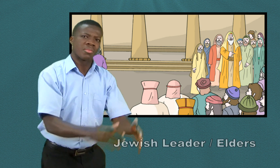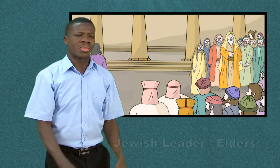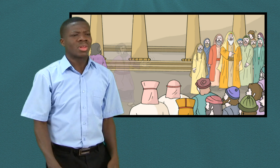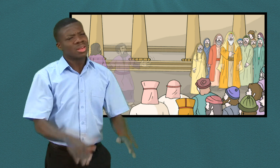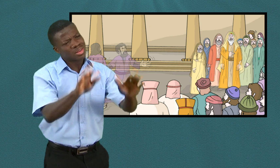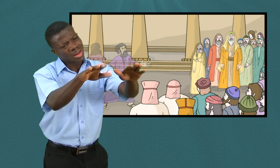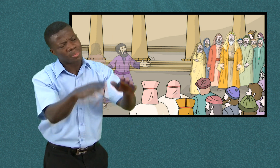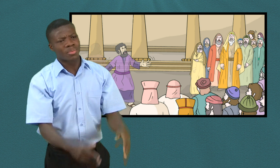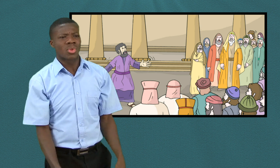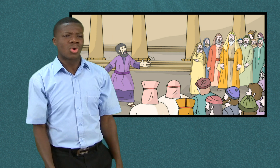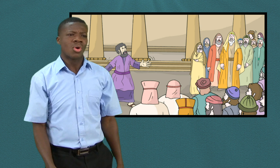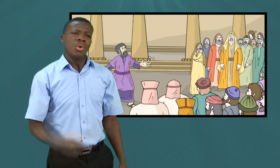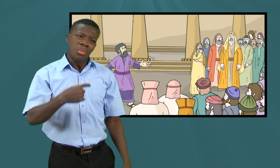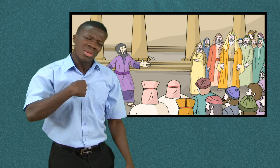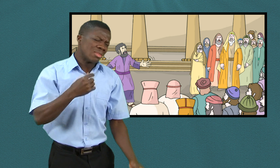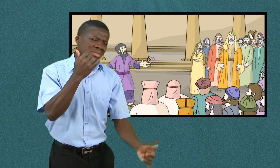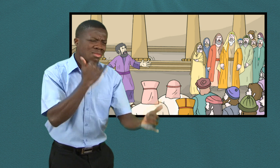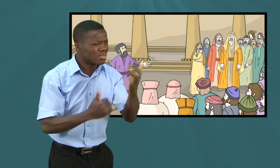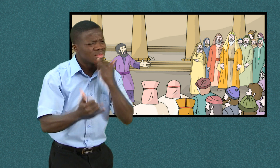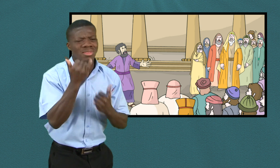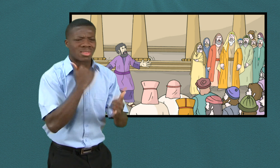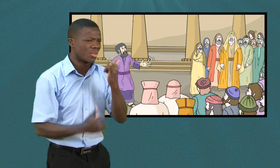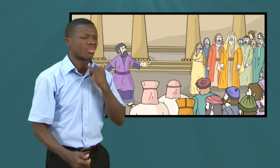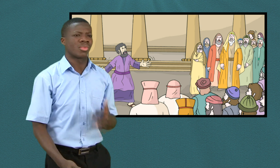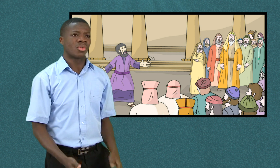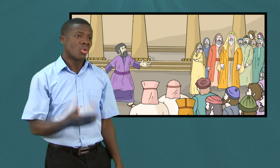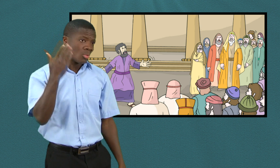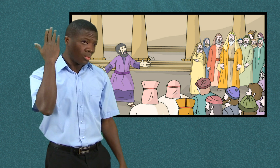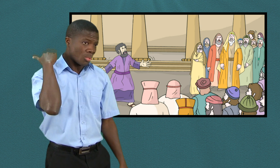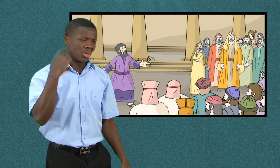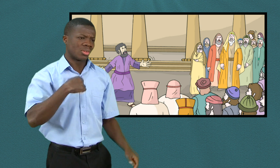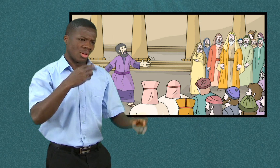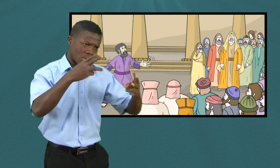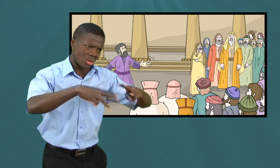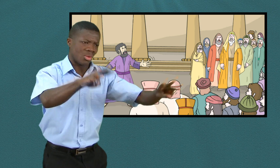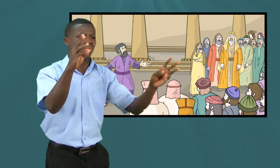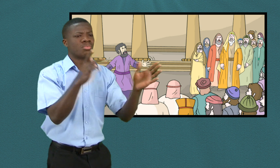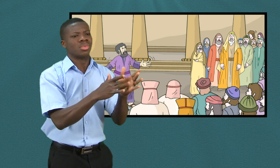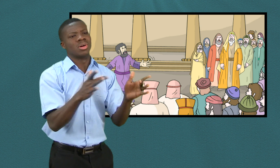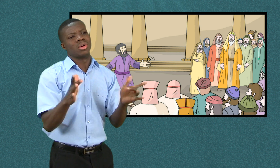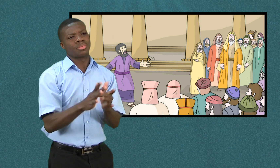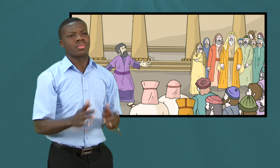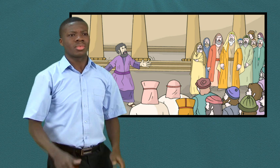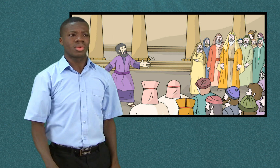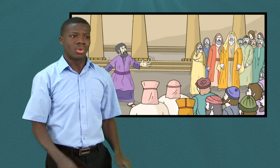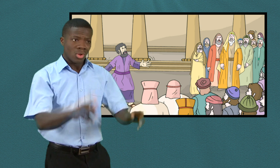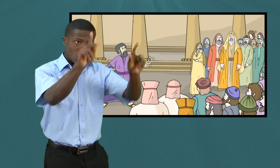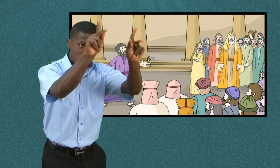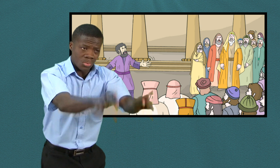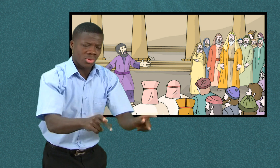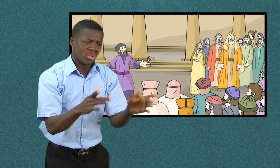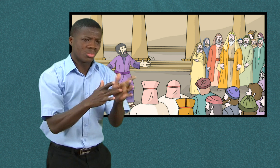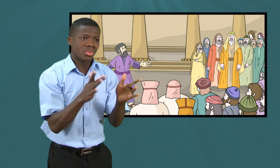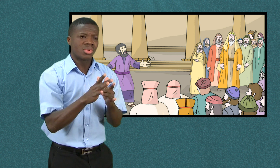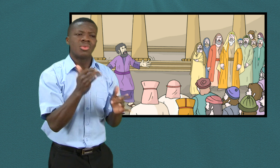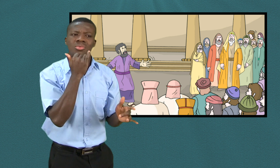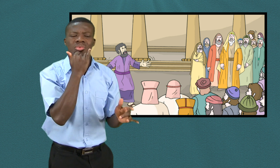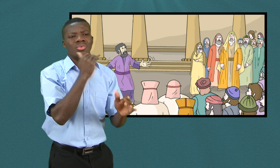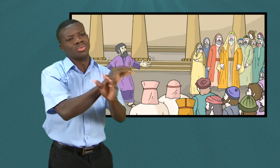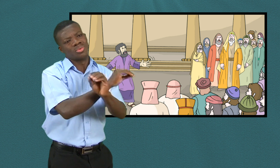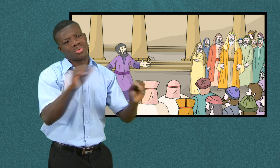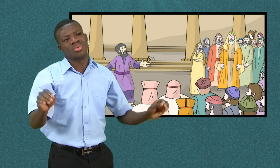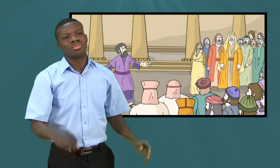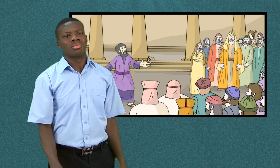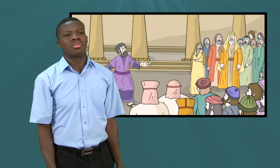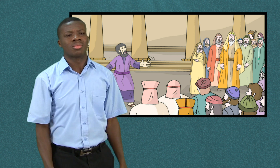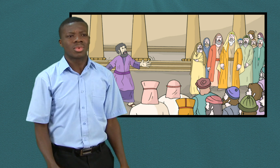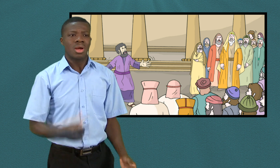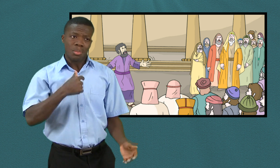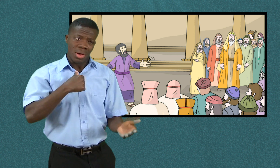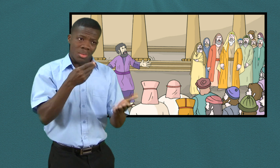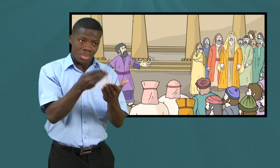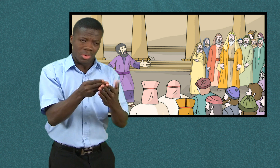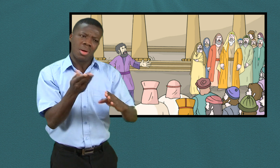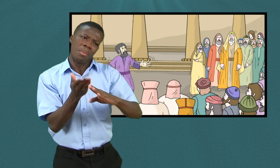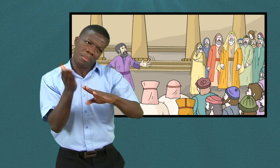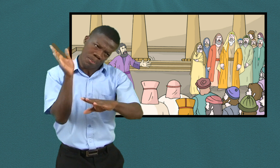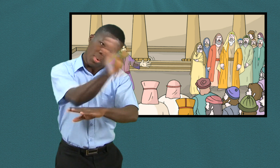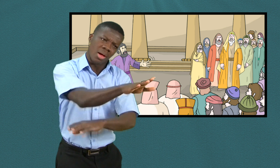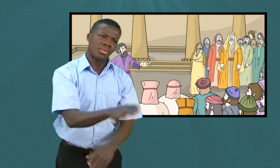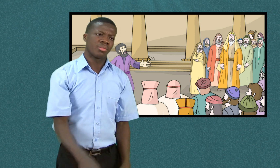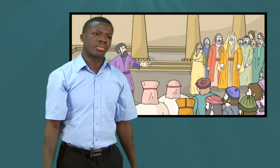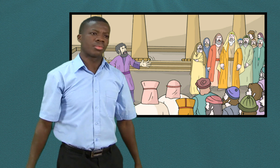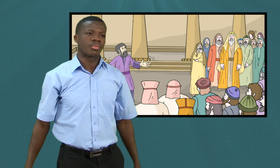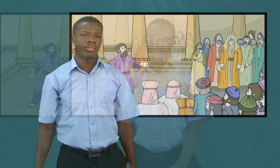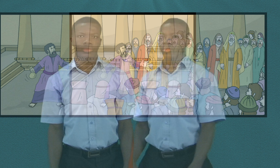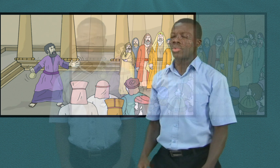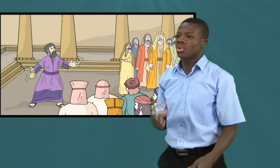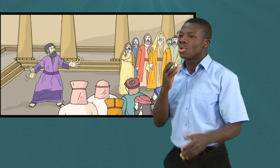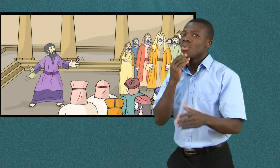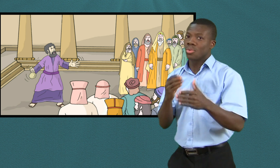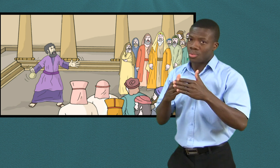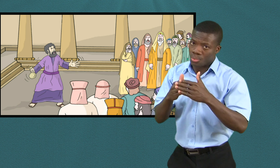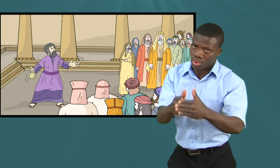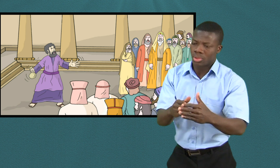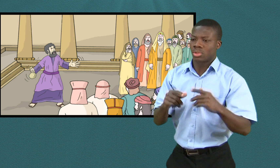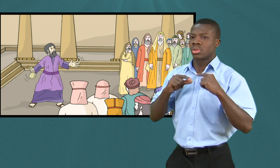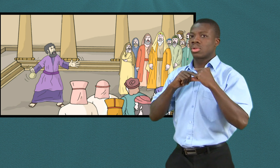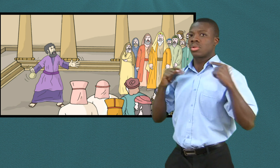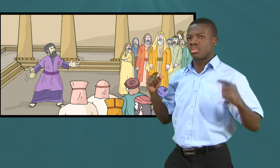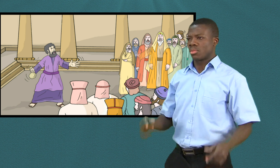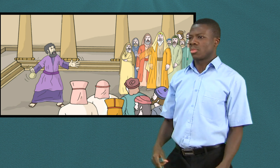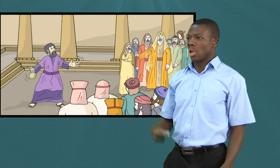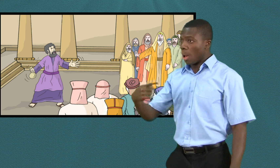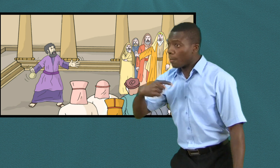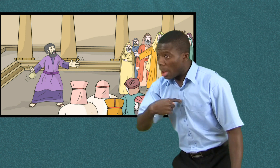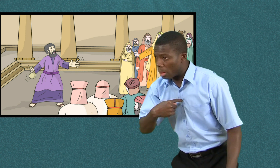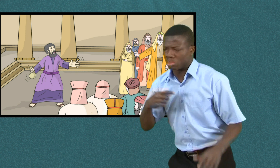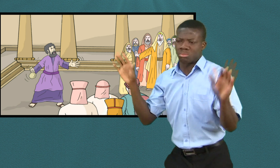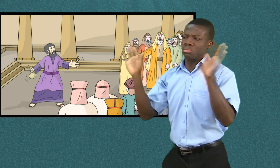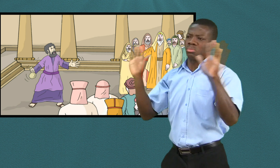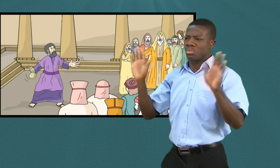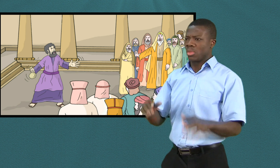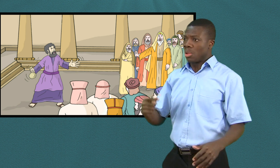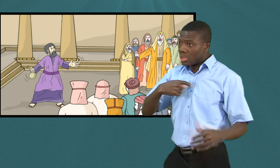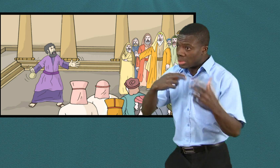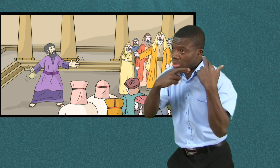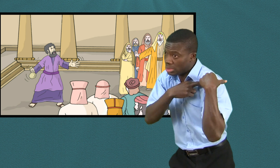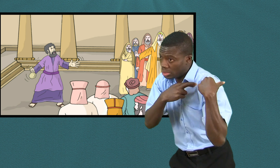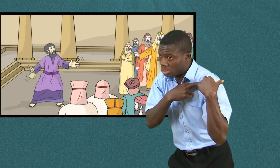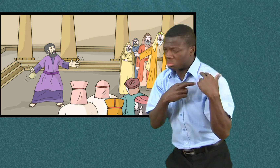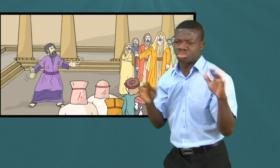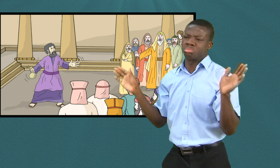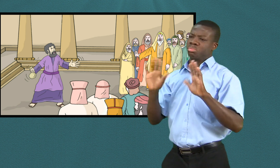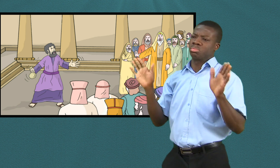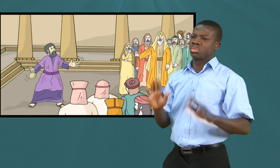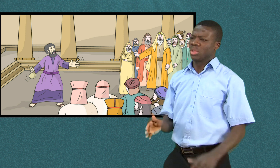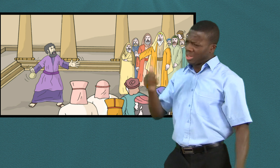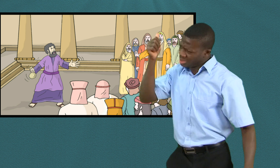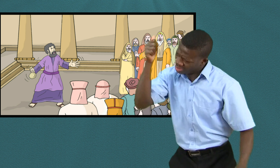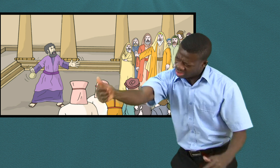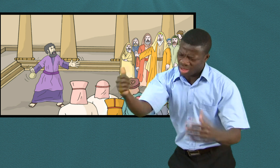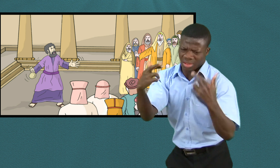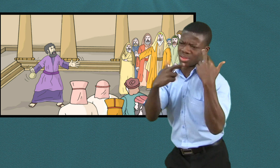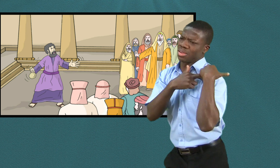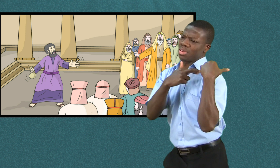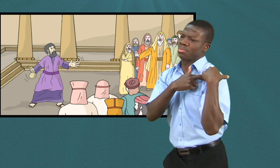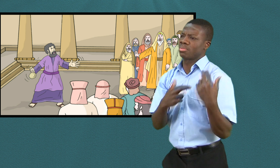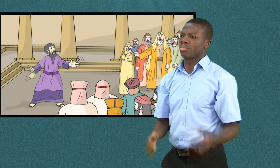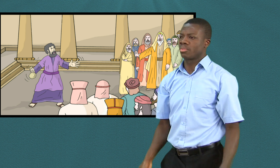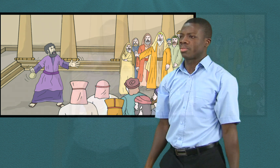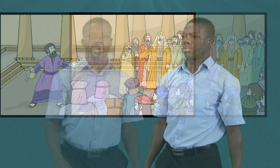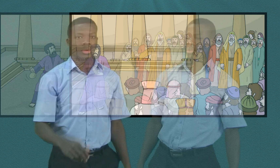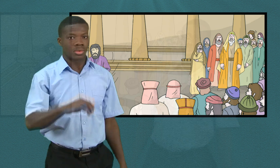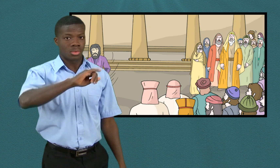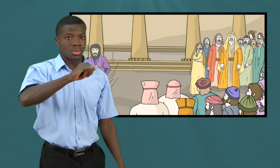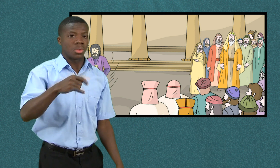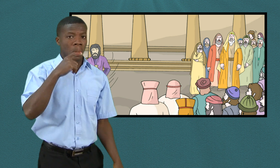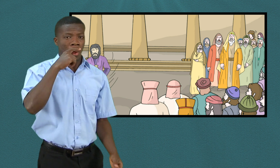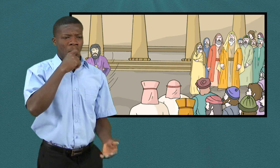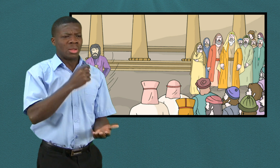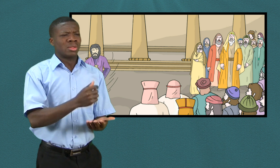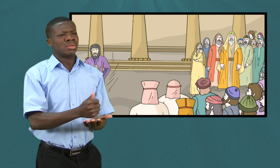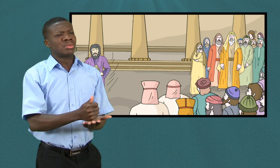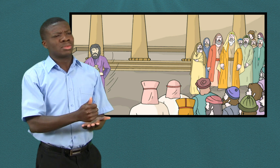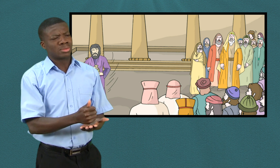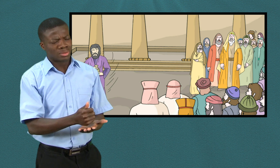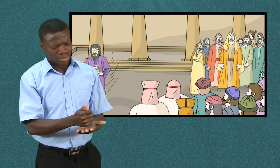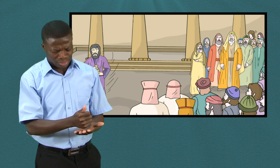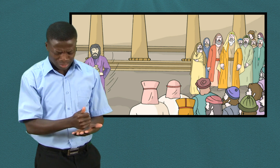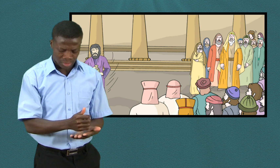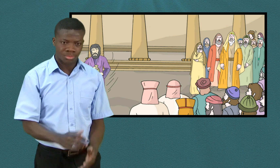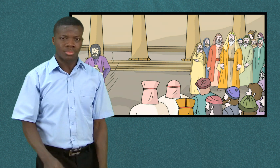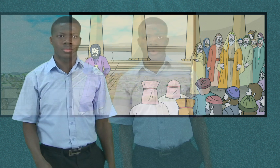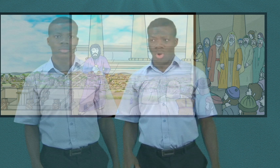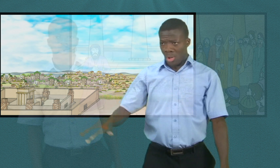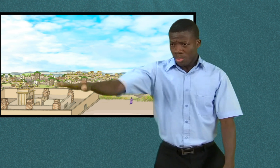“I have sinned by betraying innocent blood,” he said. “What is that to us?” they replied.